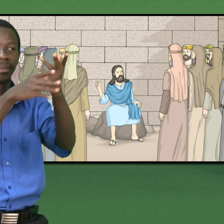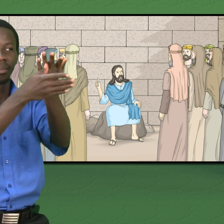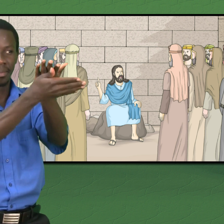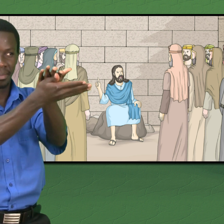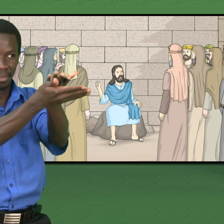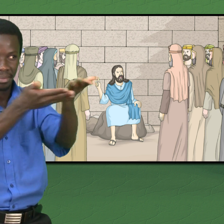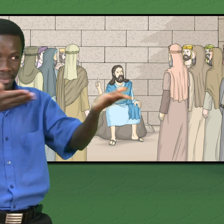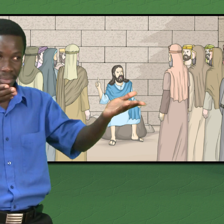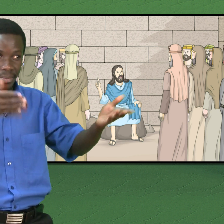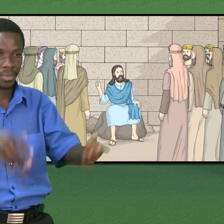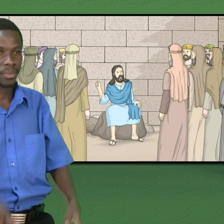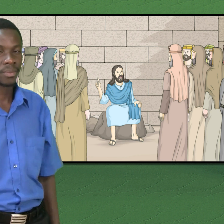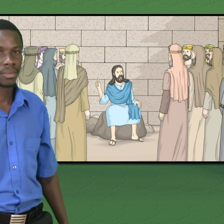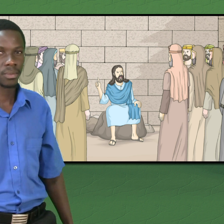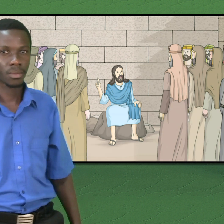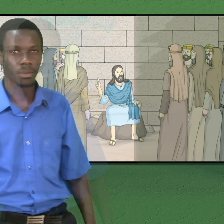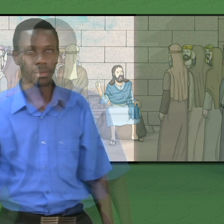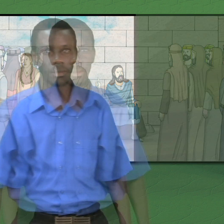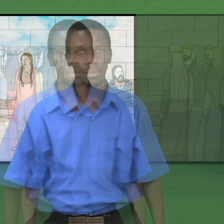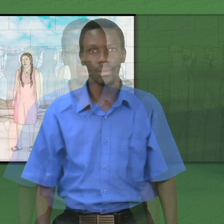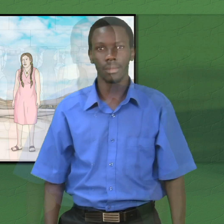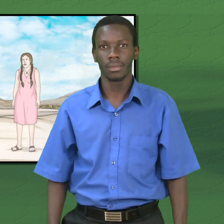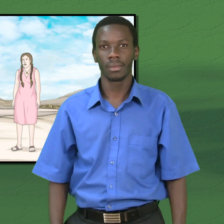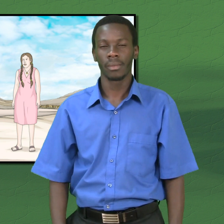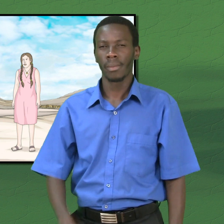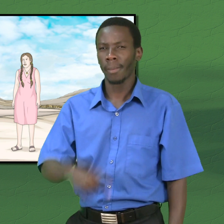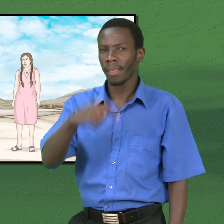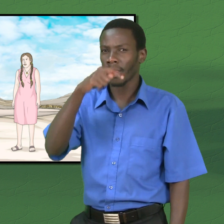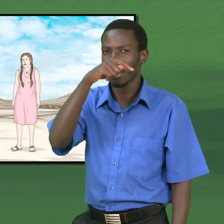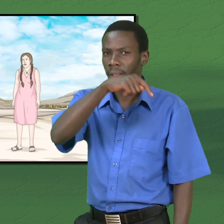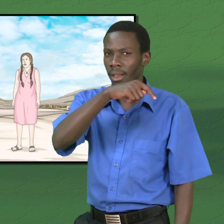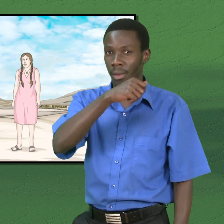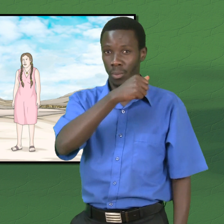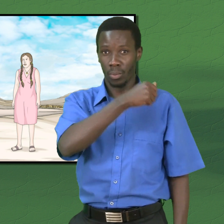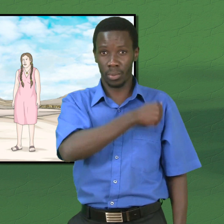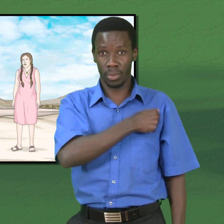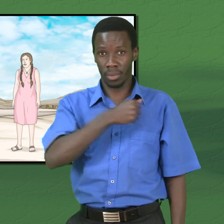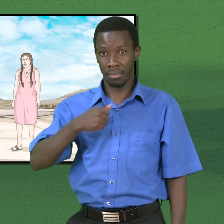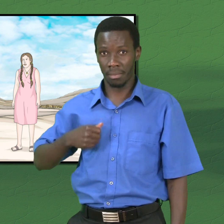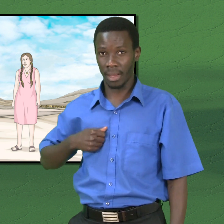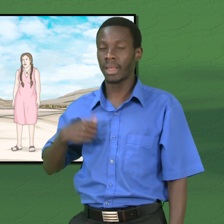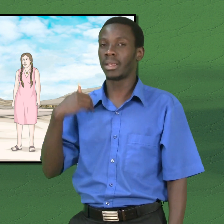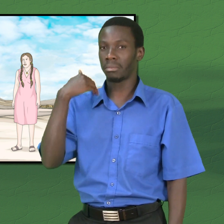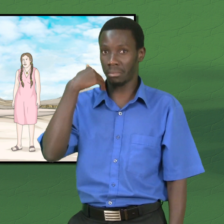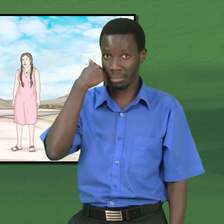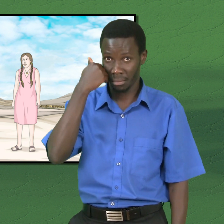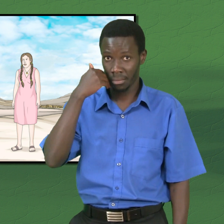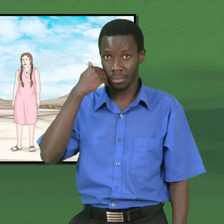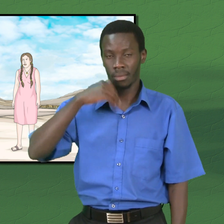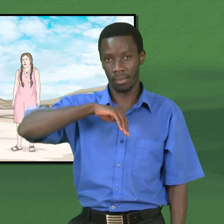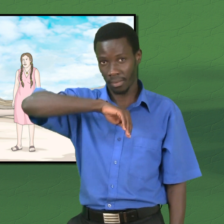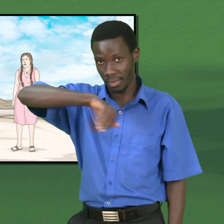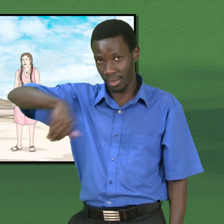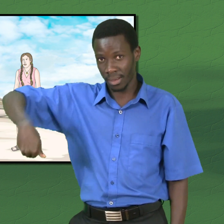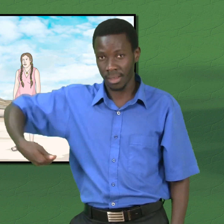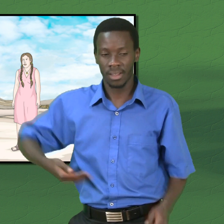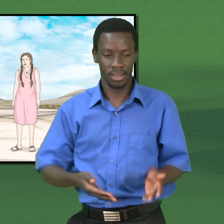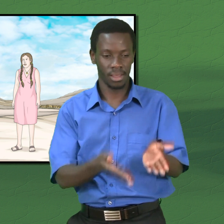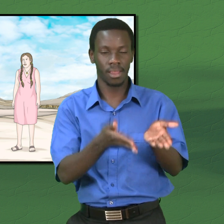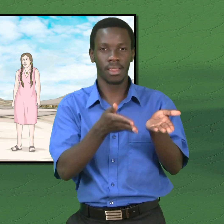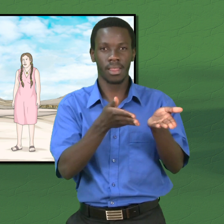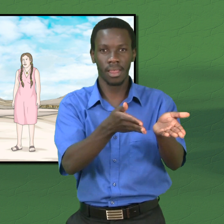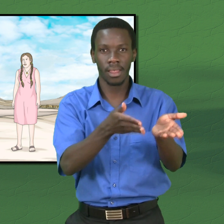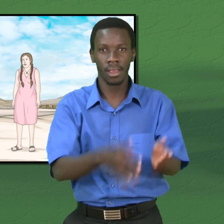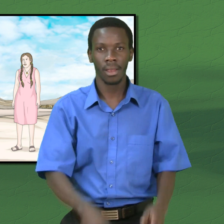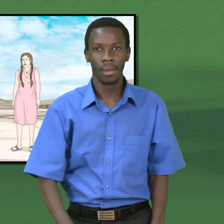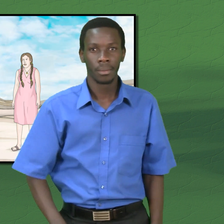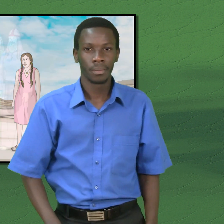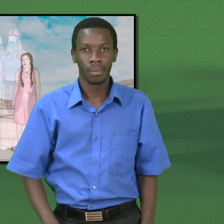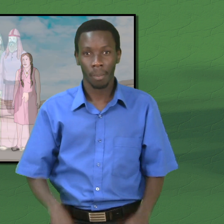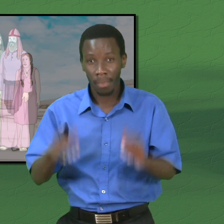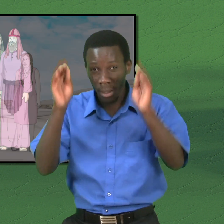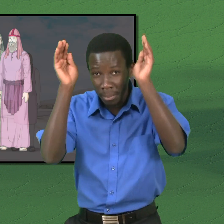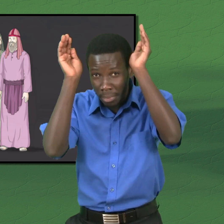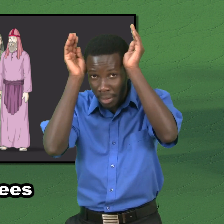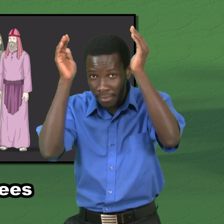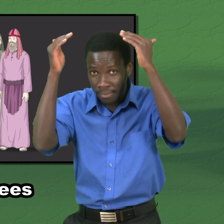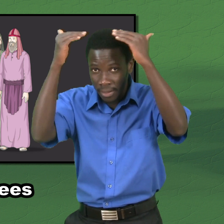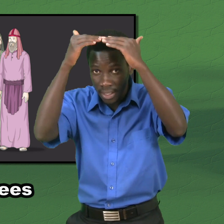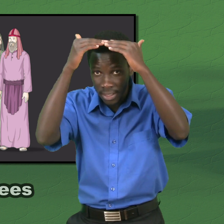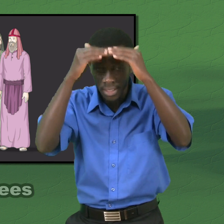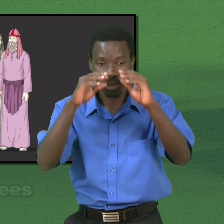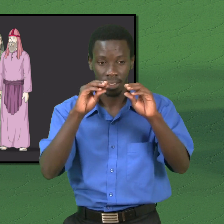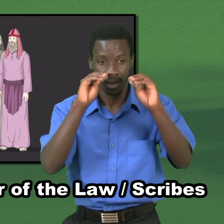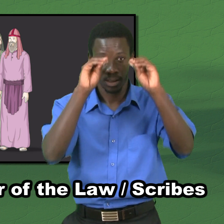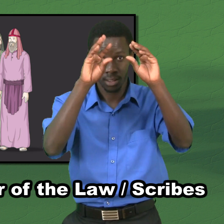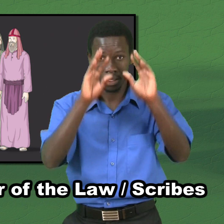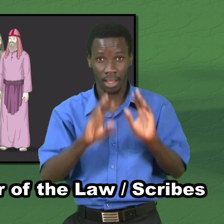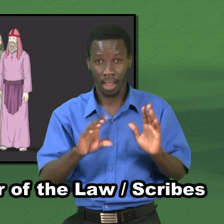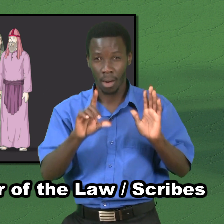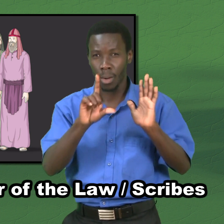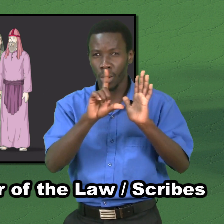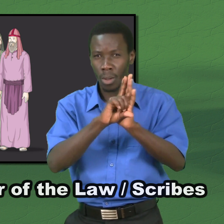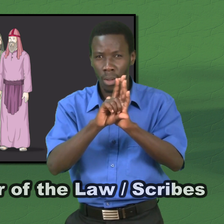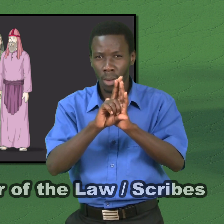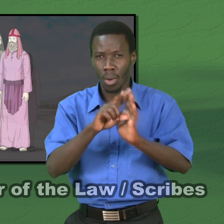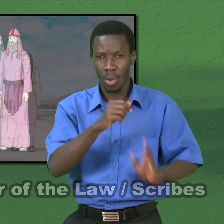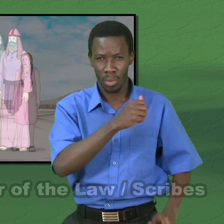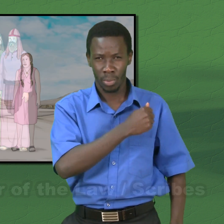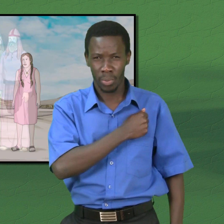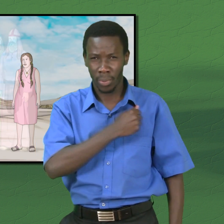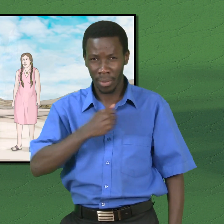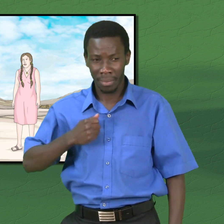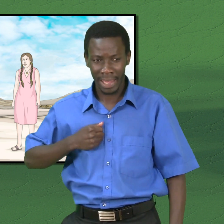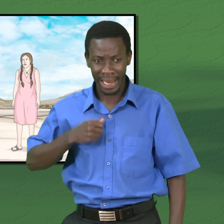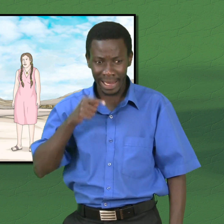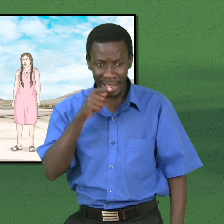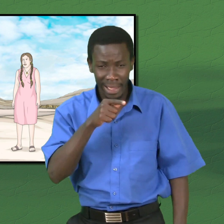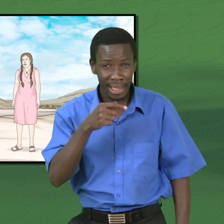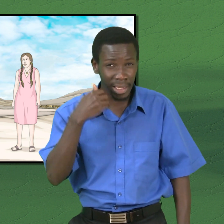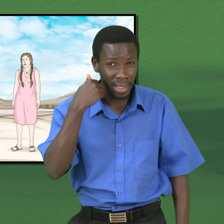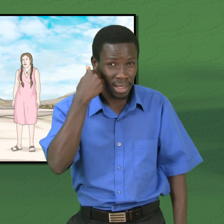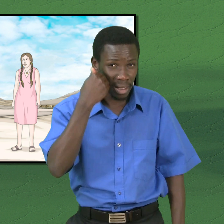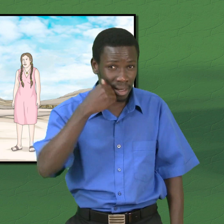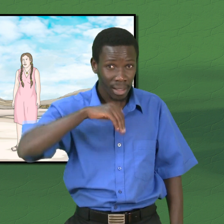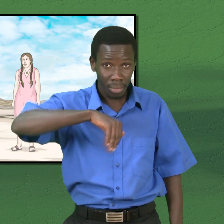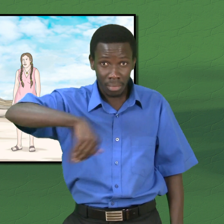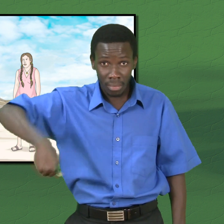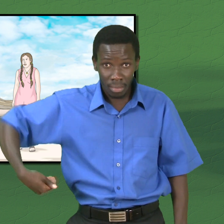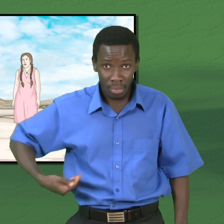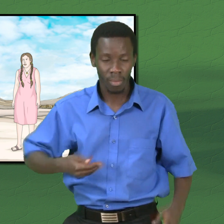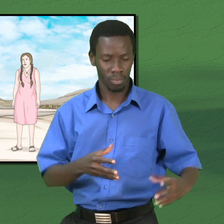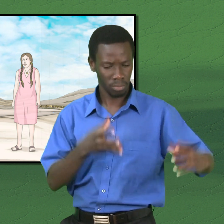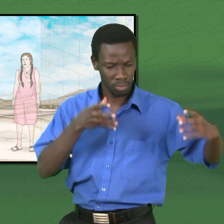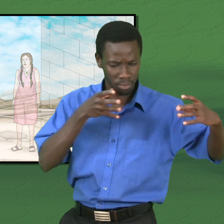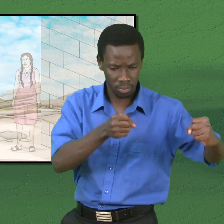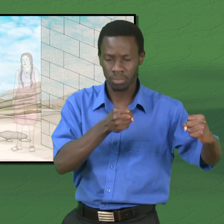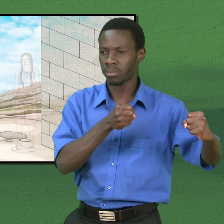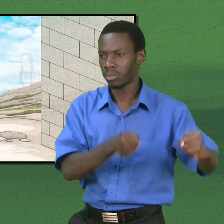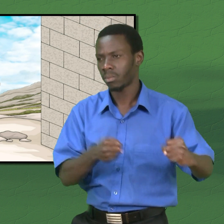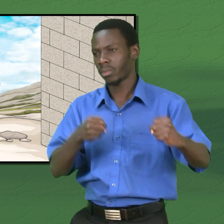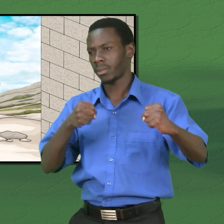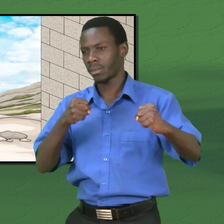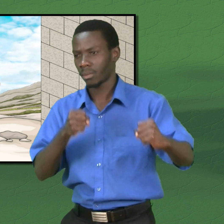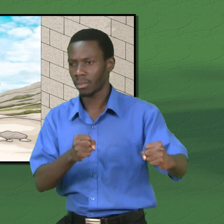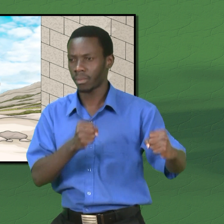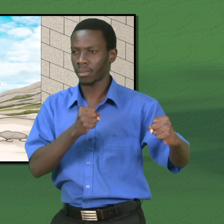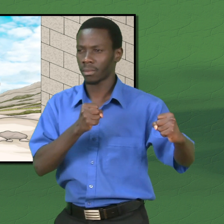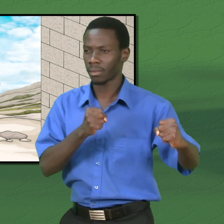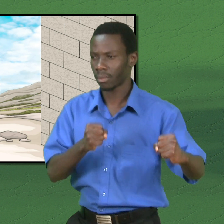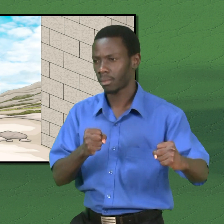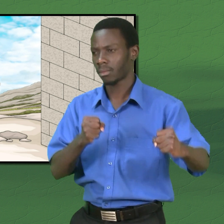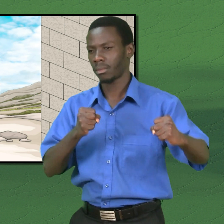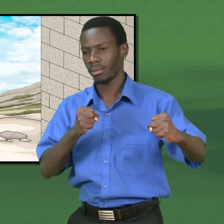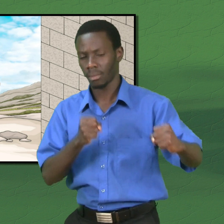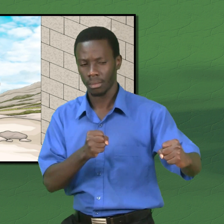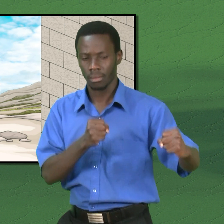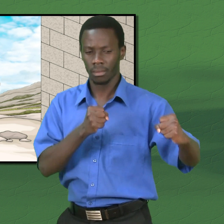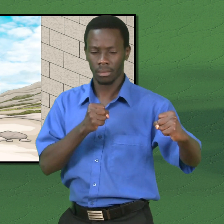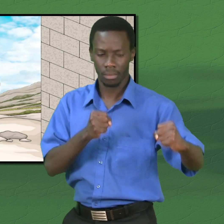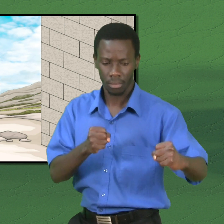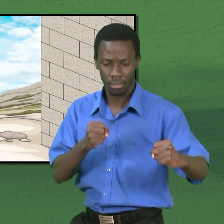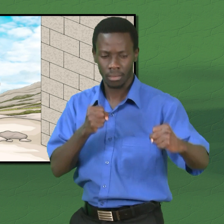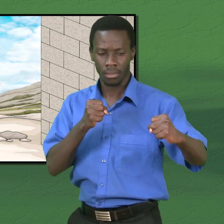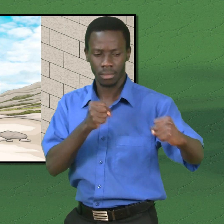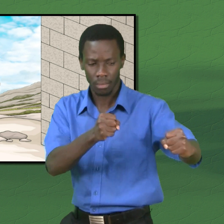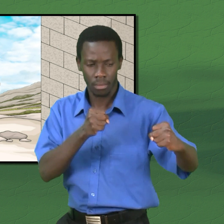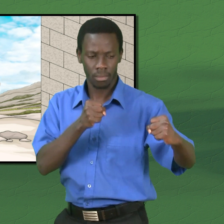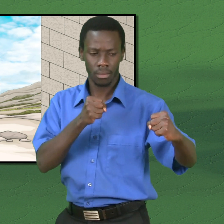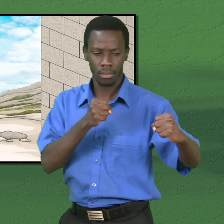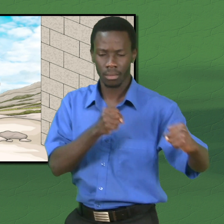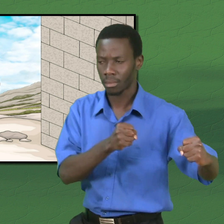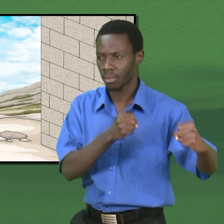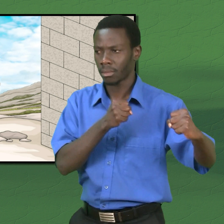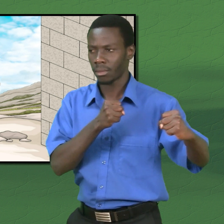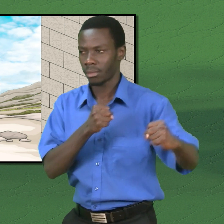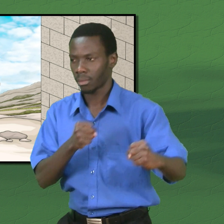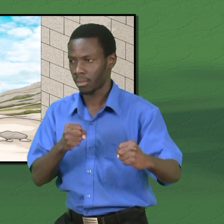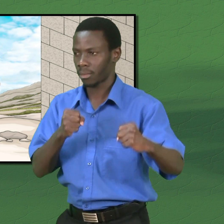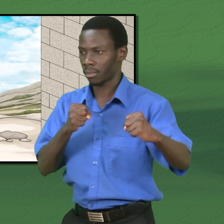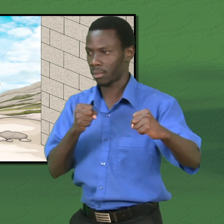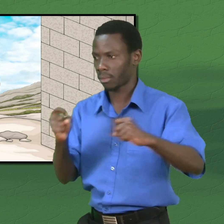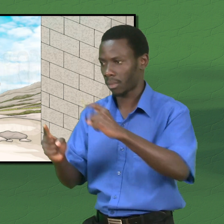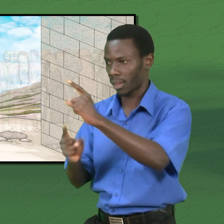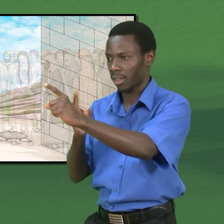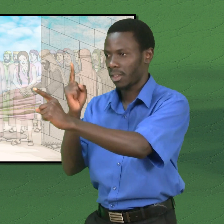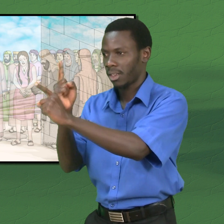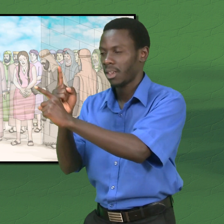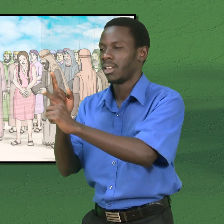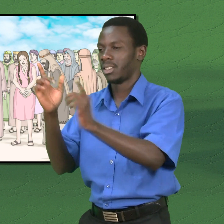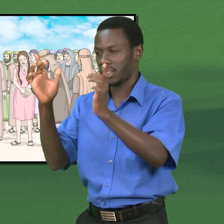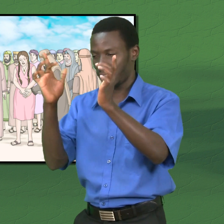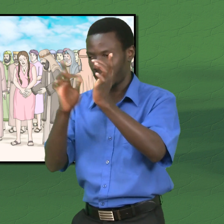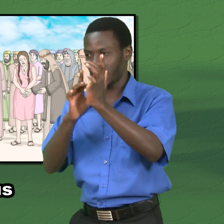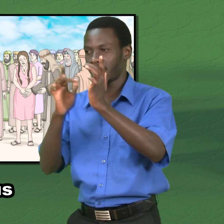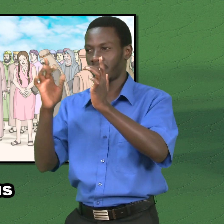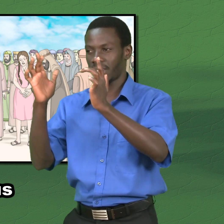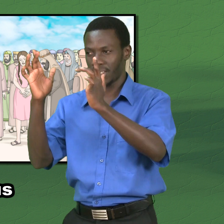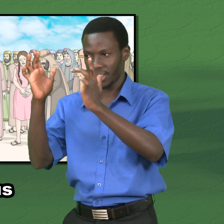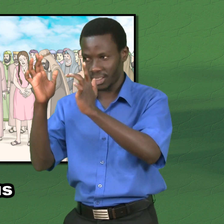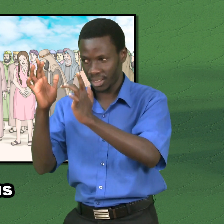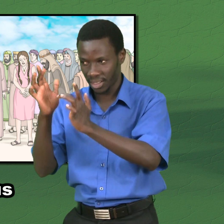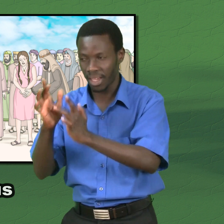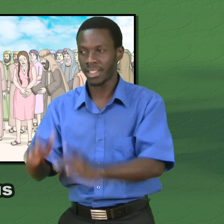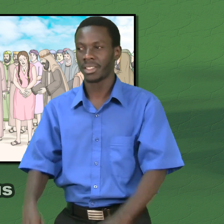The scribes and Pharisees, however, brought to Him a woman caught in adultery.